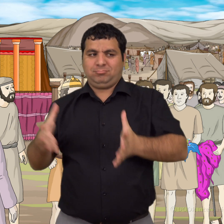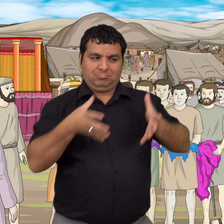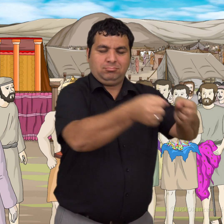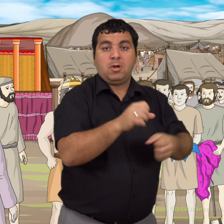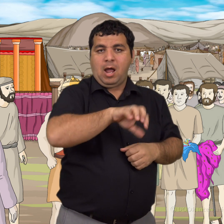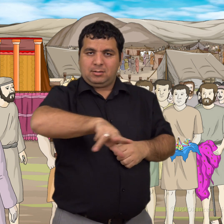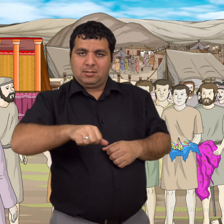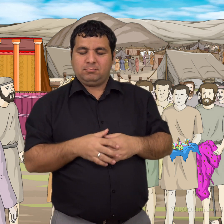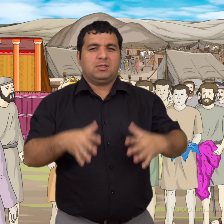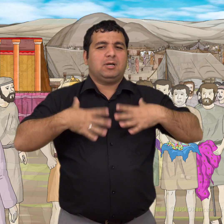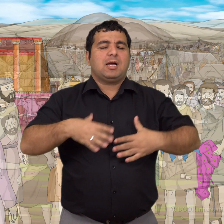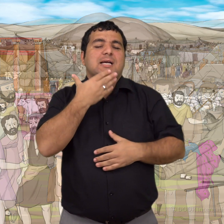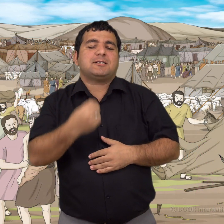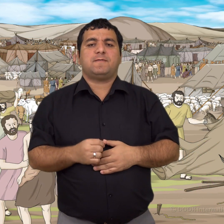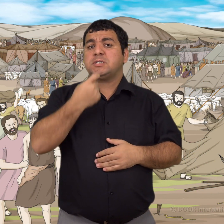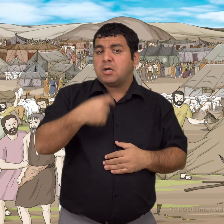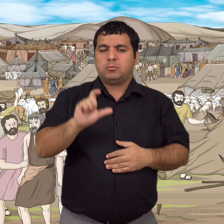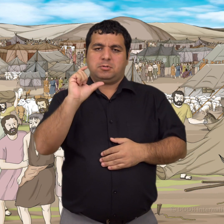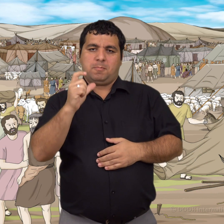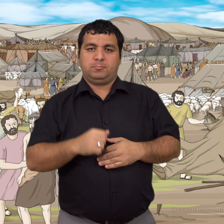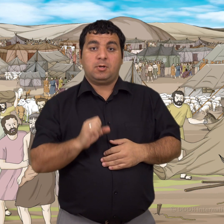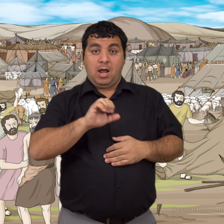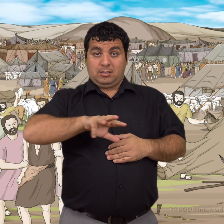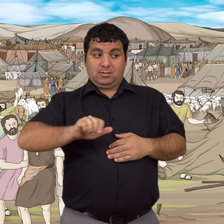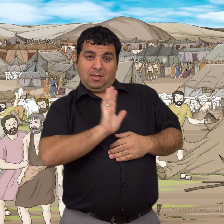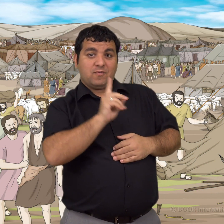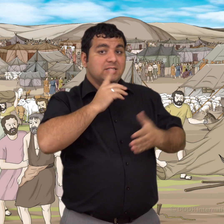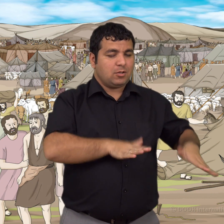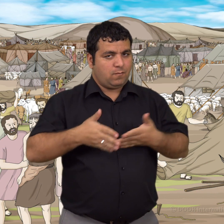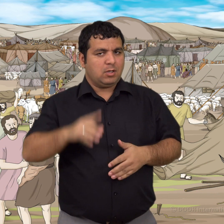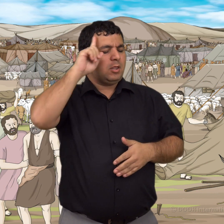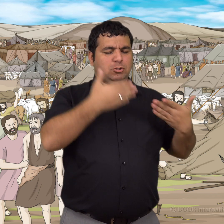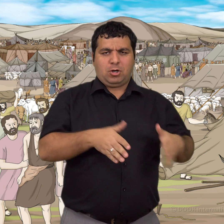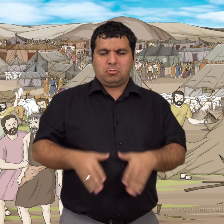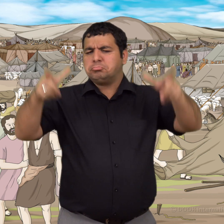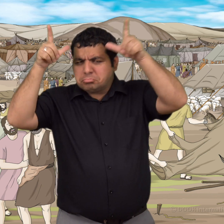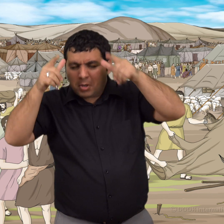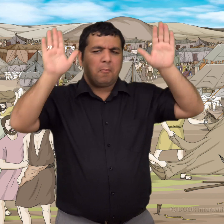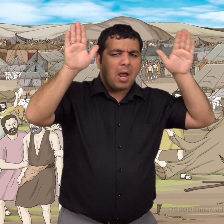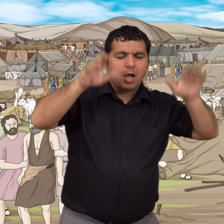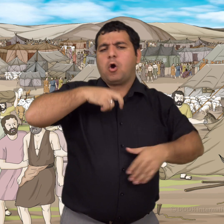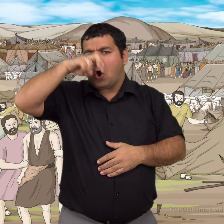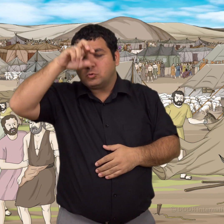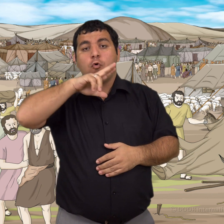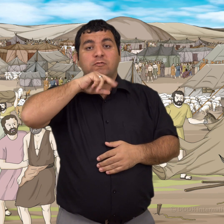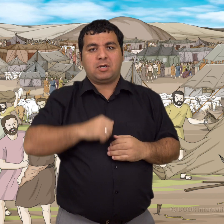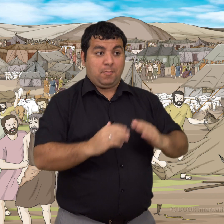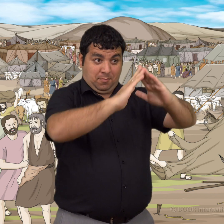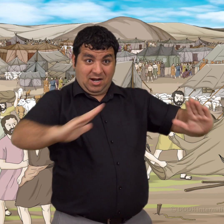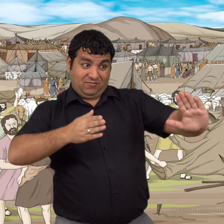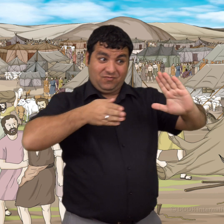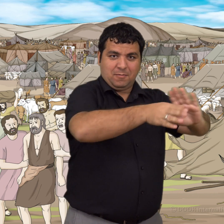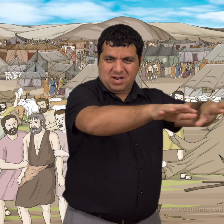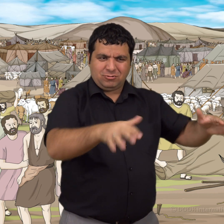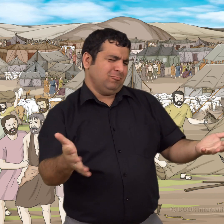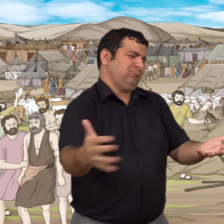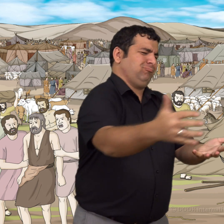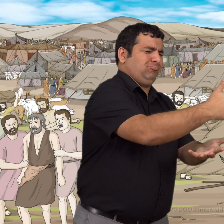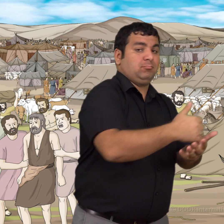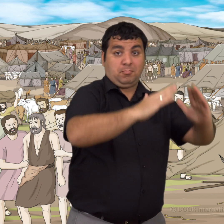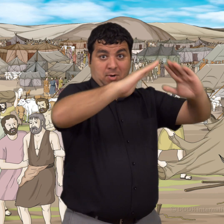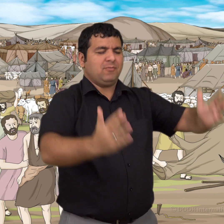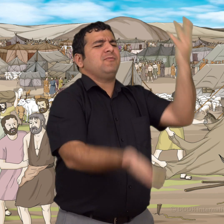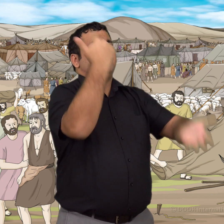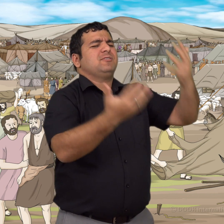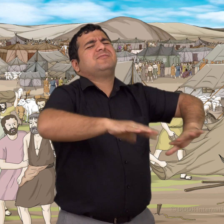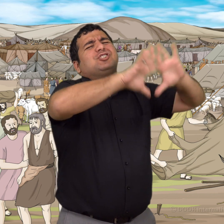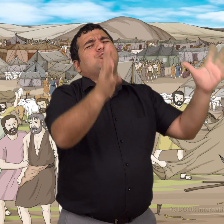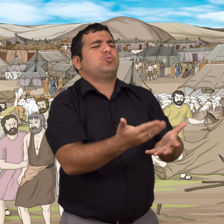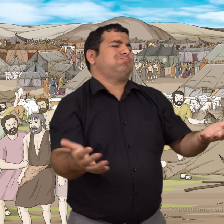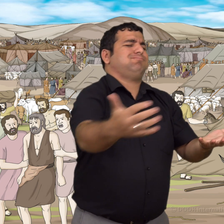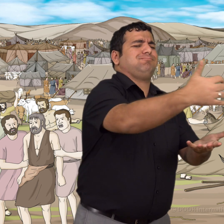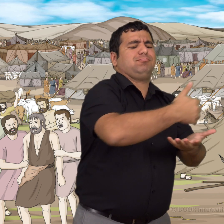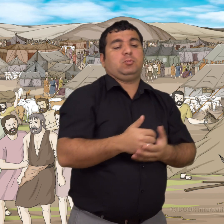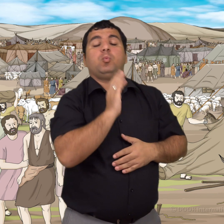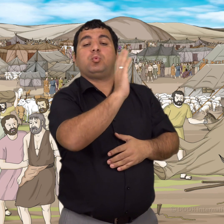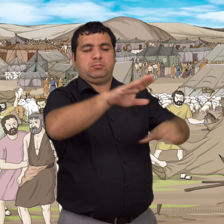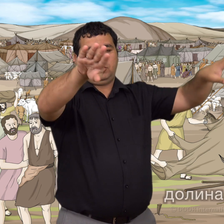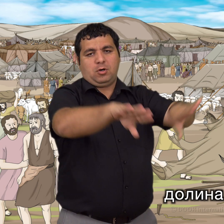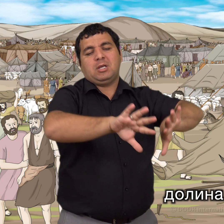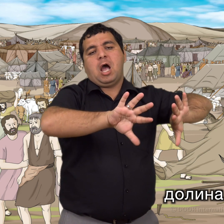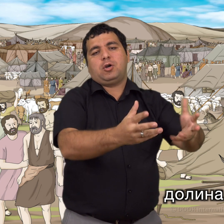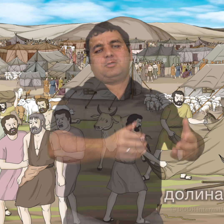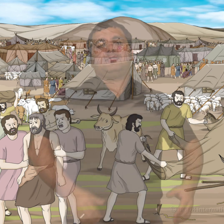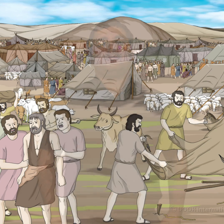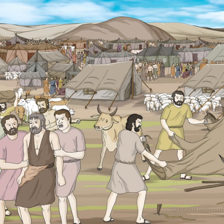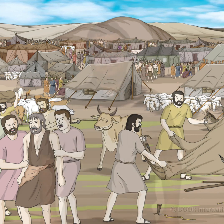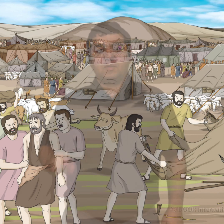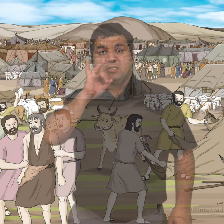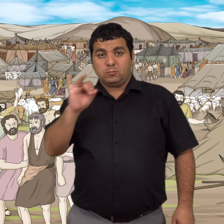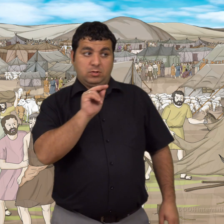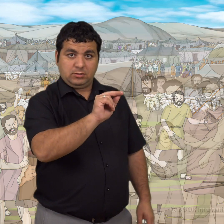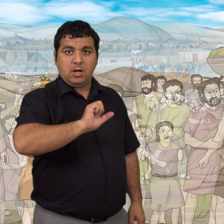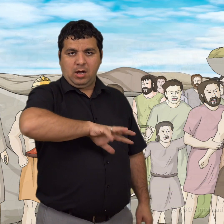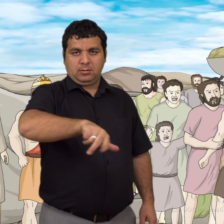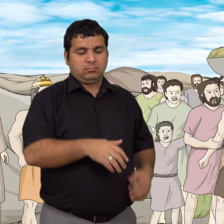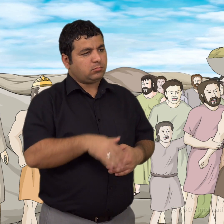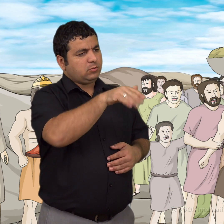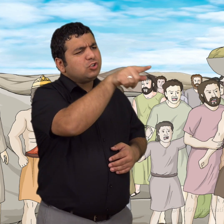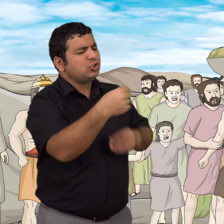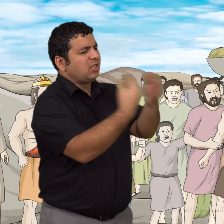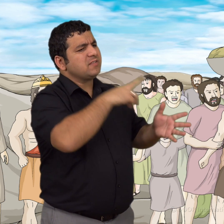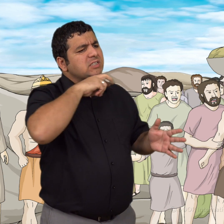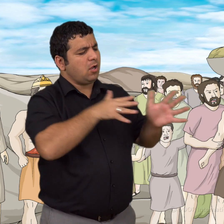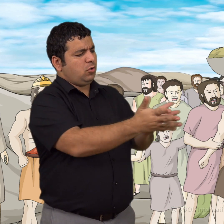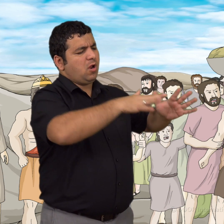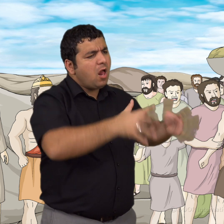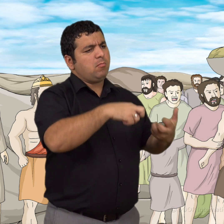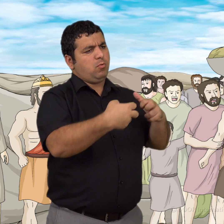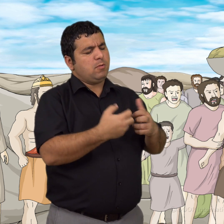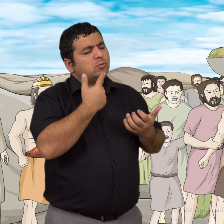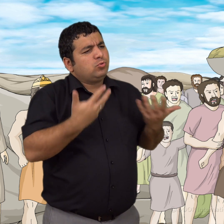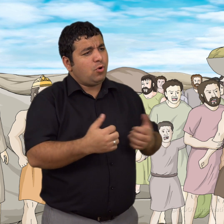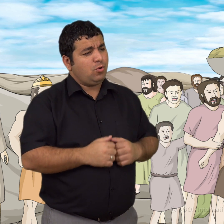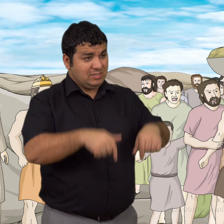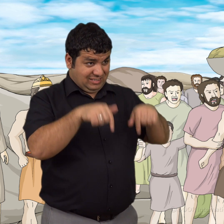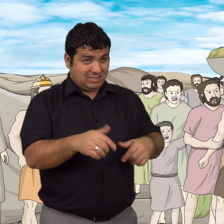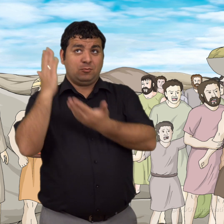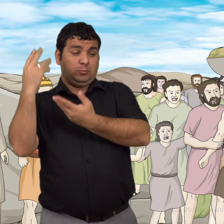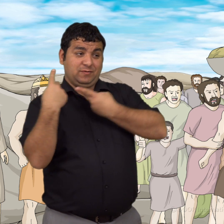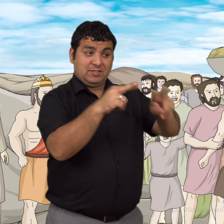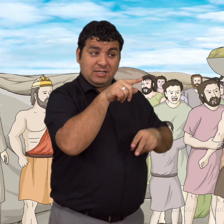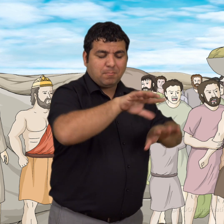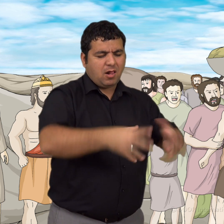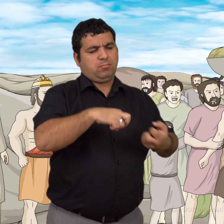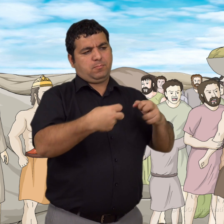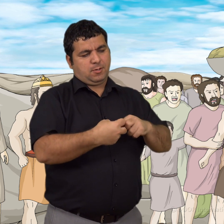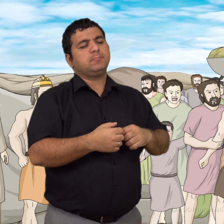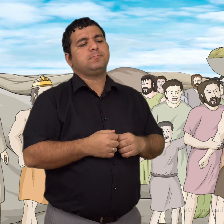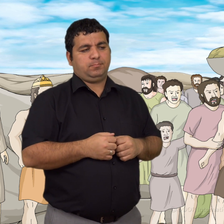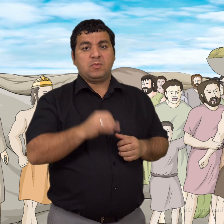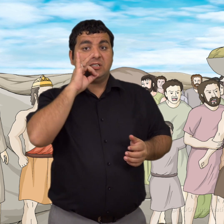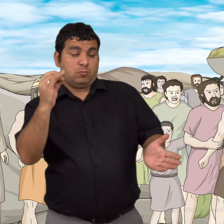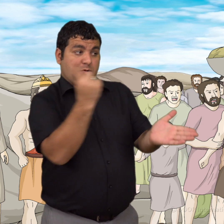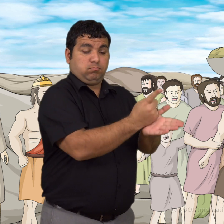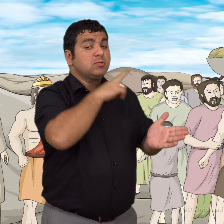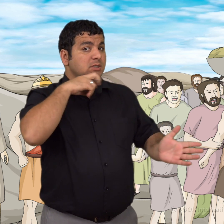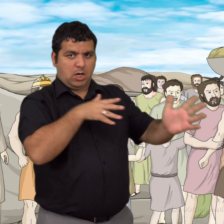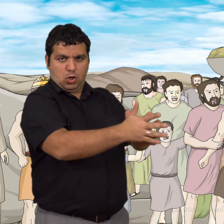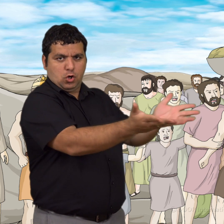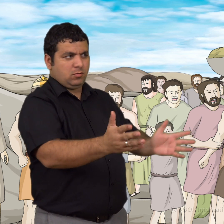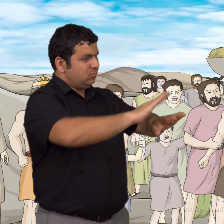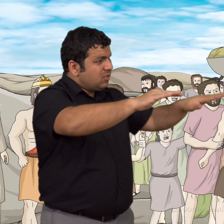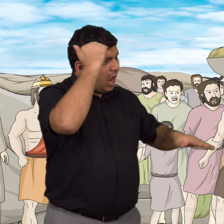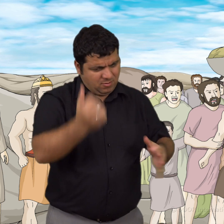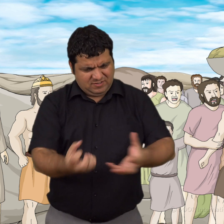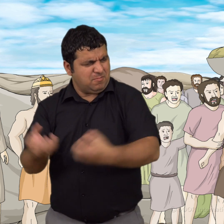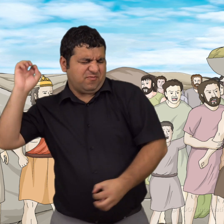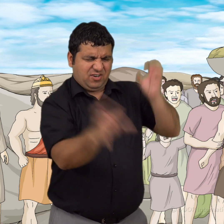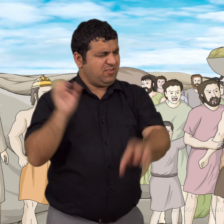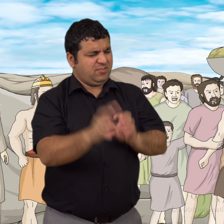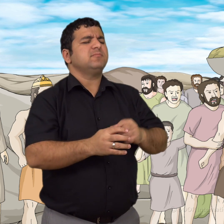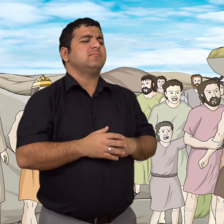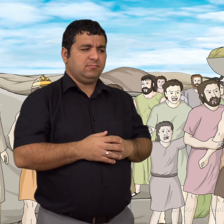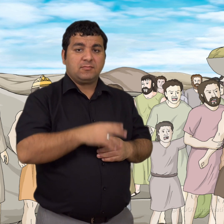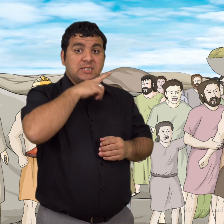Then Joshua, together with all Israel, took Achan son of Zerah, the silver, the cloak, the bar of gold, his sons and daughters, his oxen and donkeys and sheep, his tent, and everything else he owned, and brought them to the Valley of Achor.